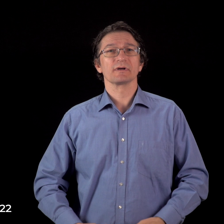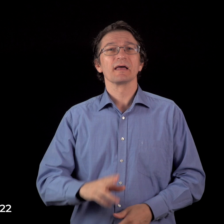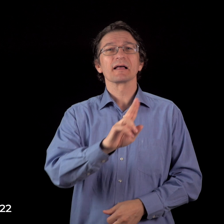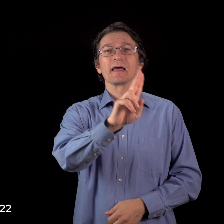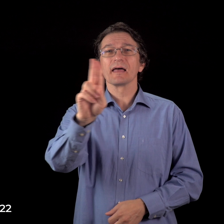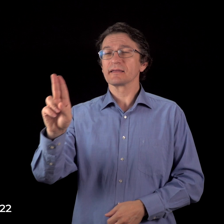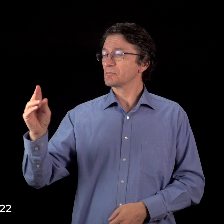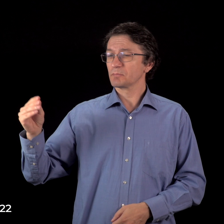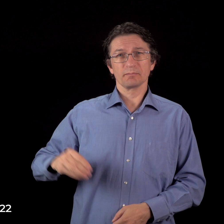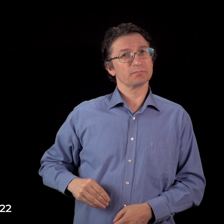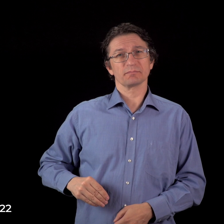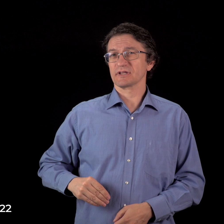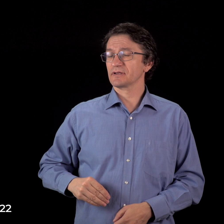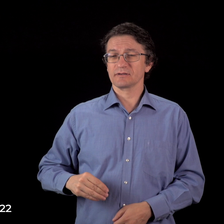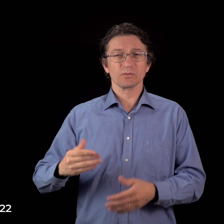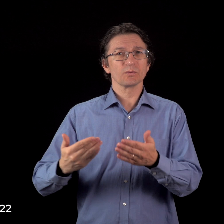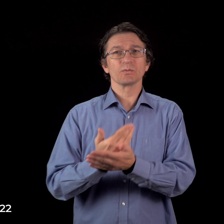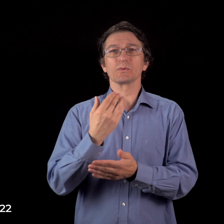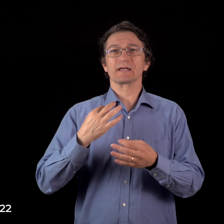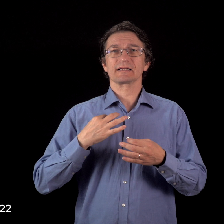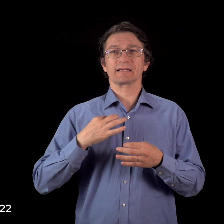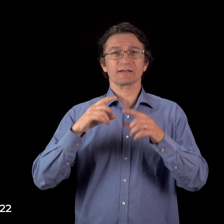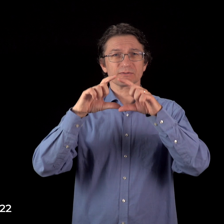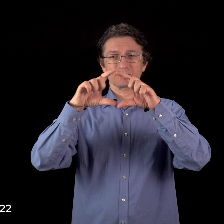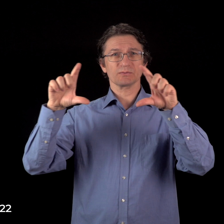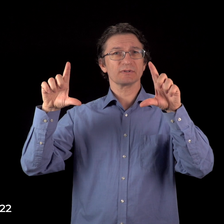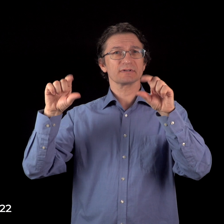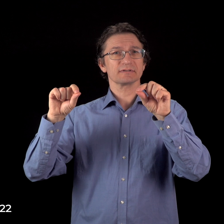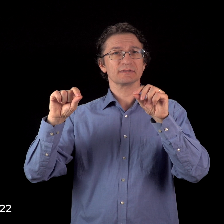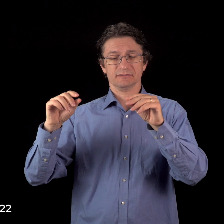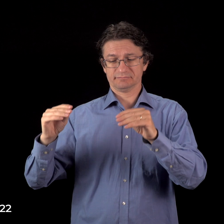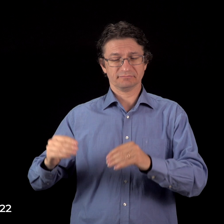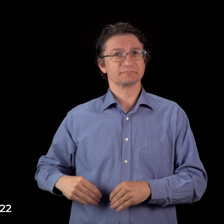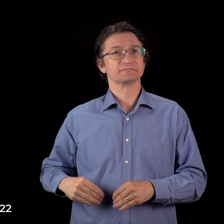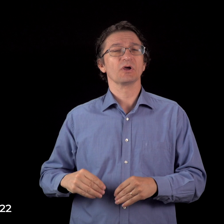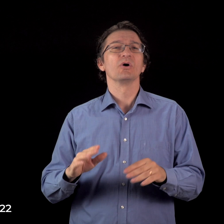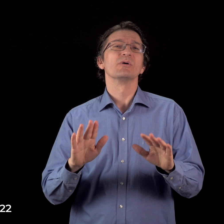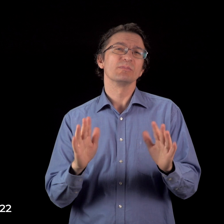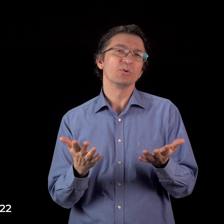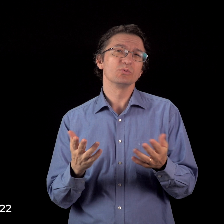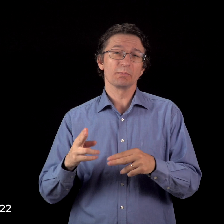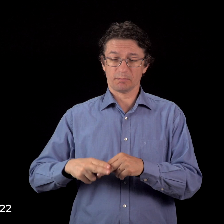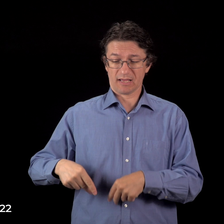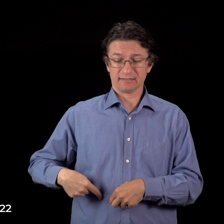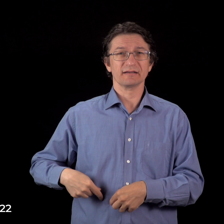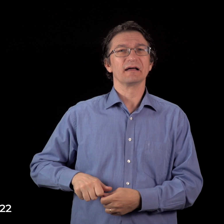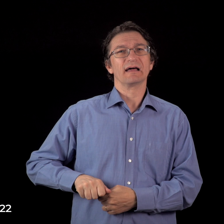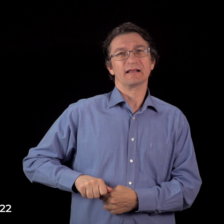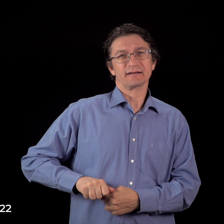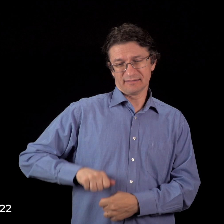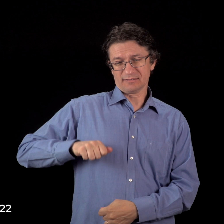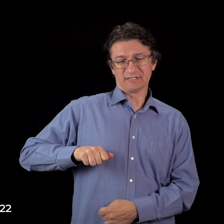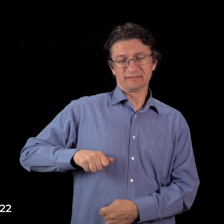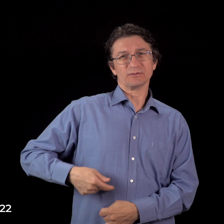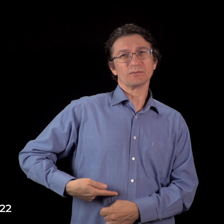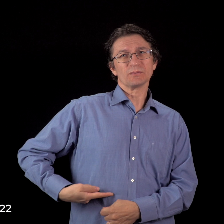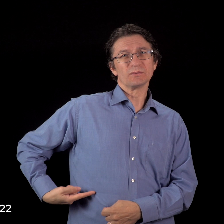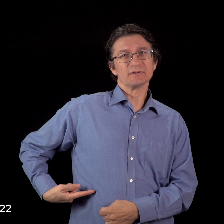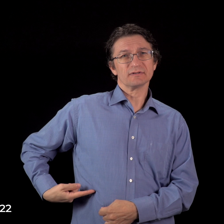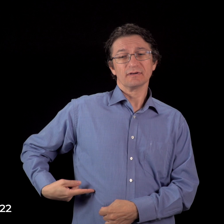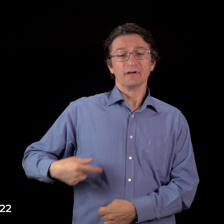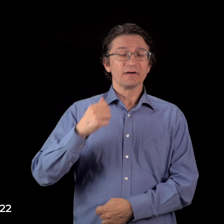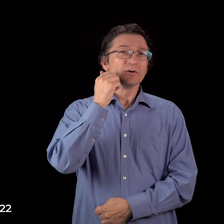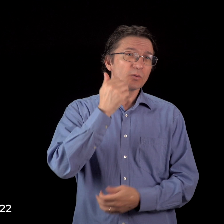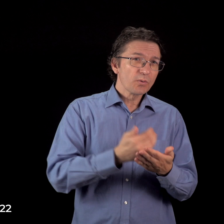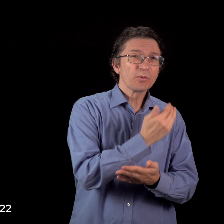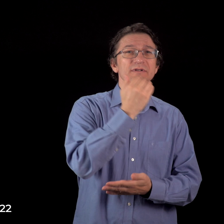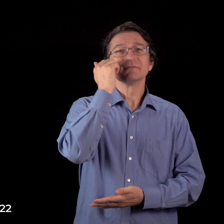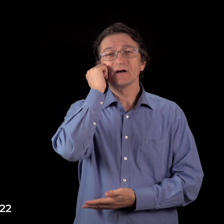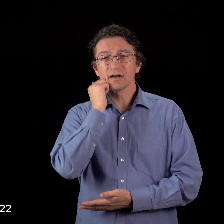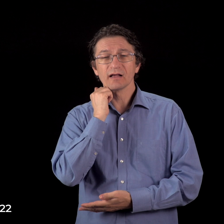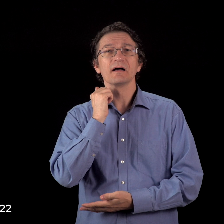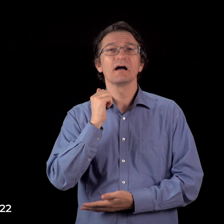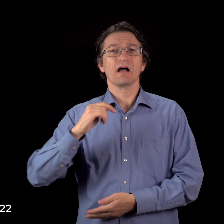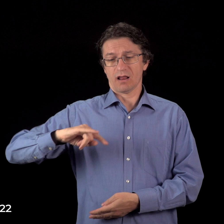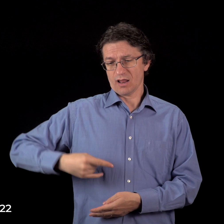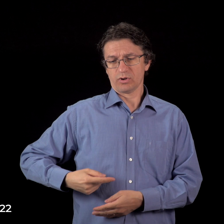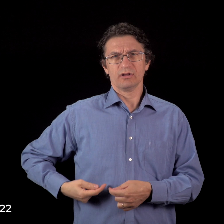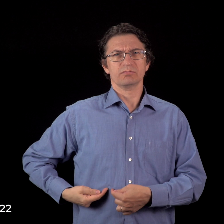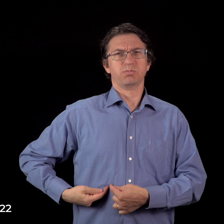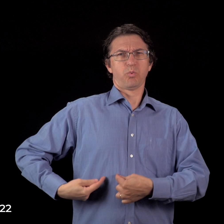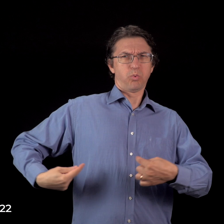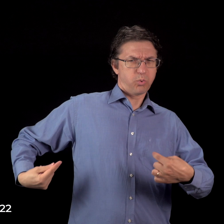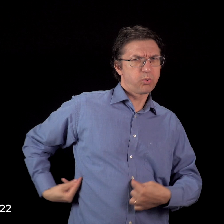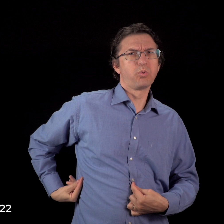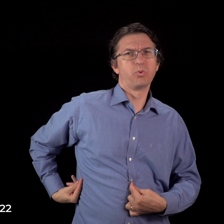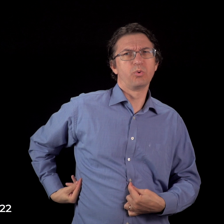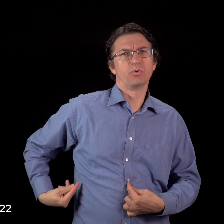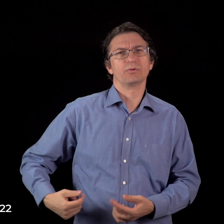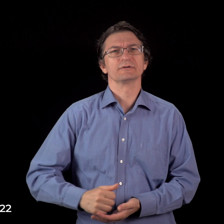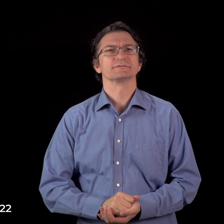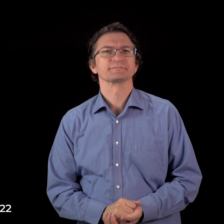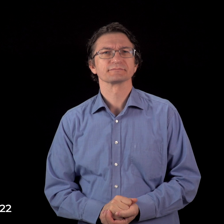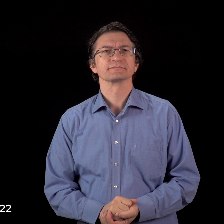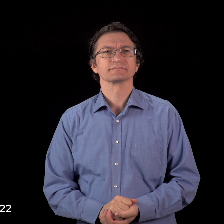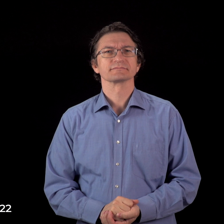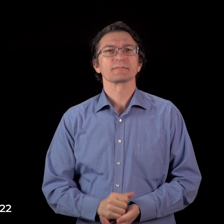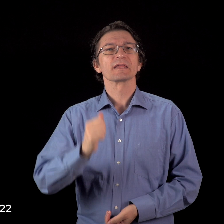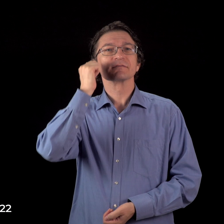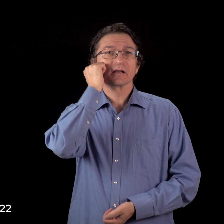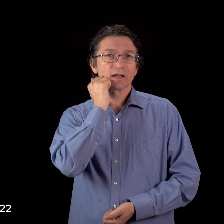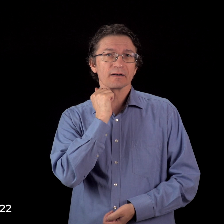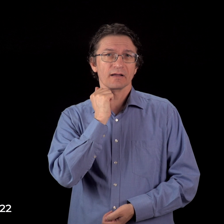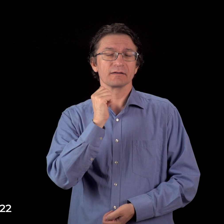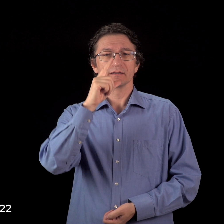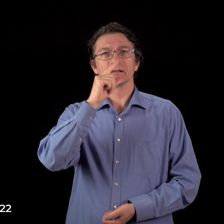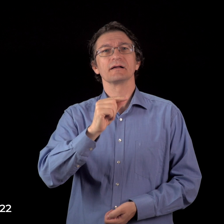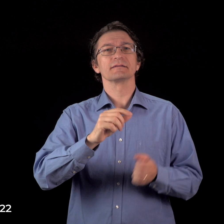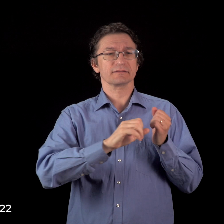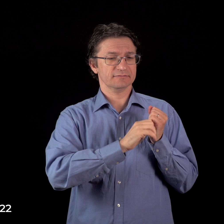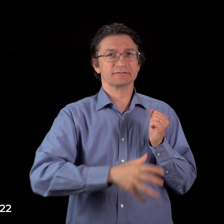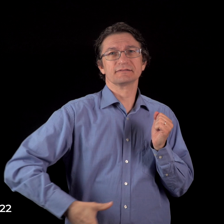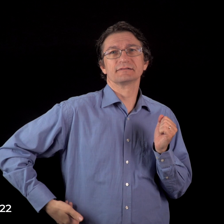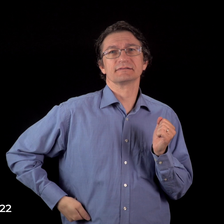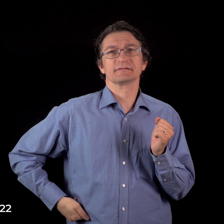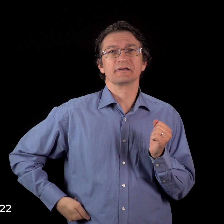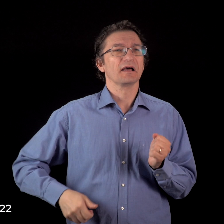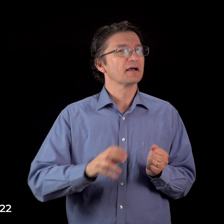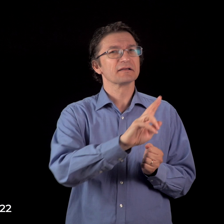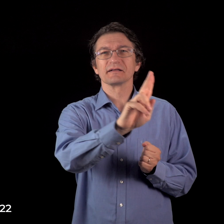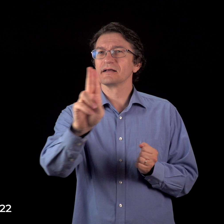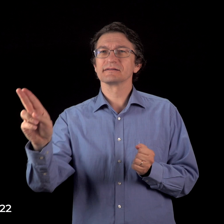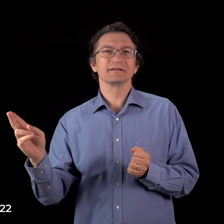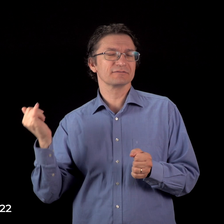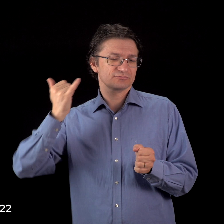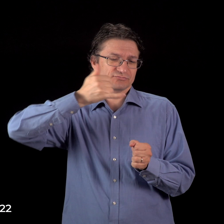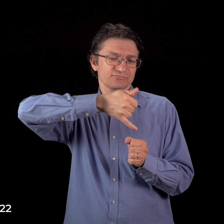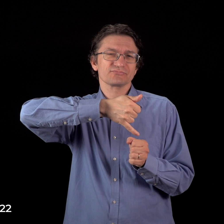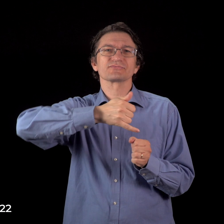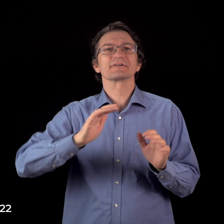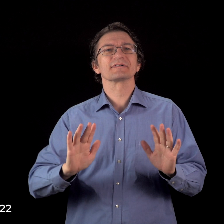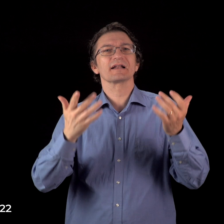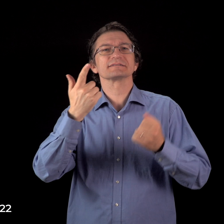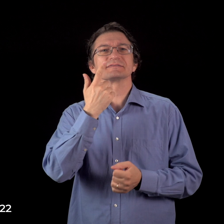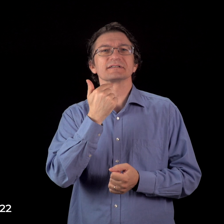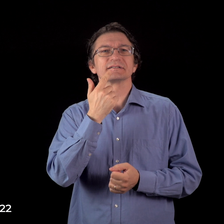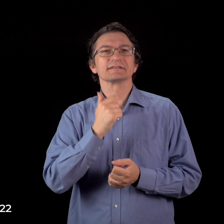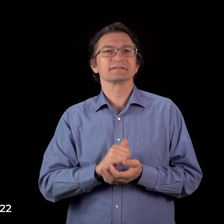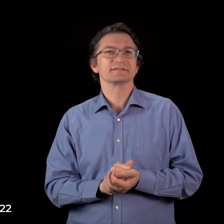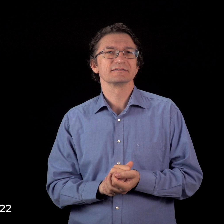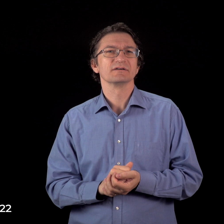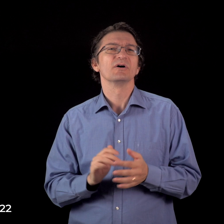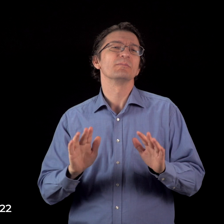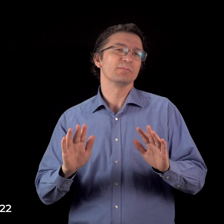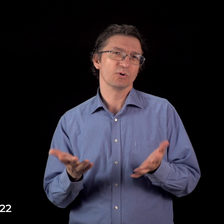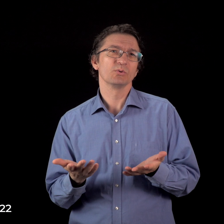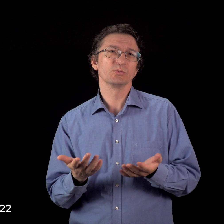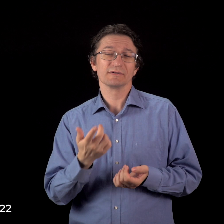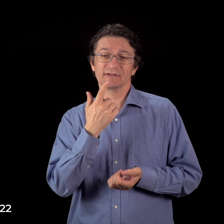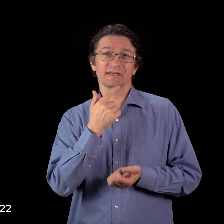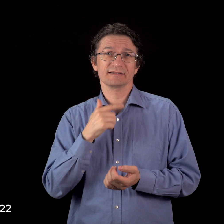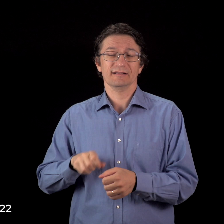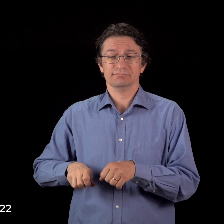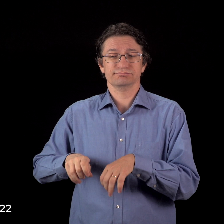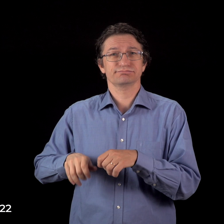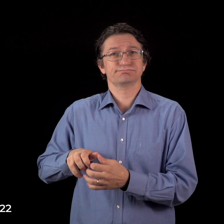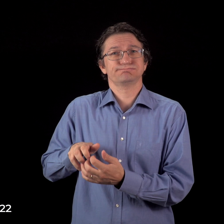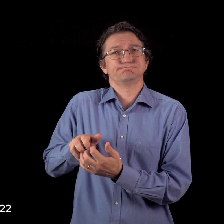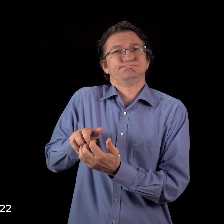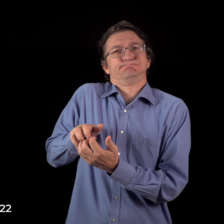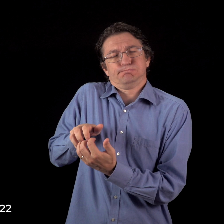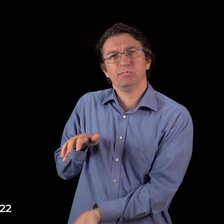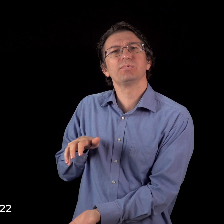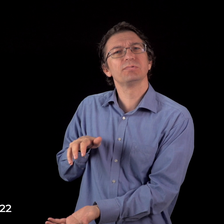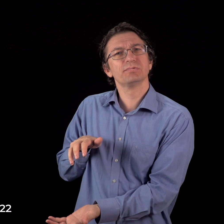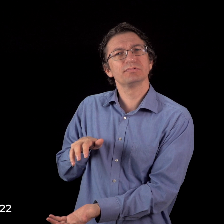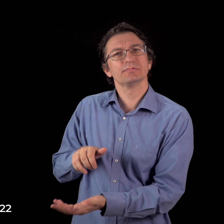If he does, the new piece will pull away from the old, and a worse tear will result. And no one pours new wine into old wineskins.